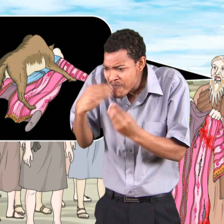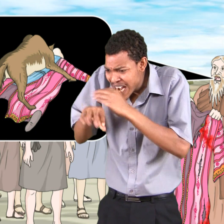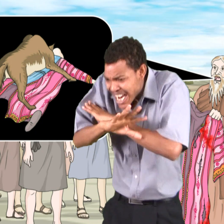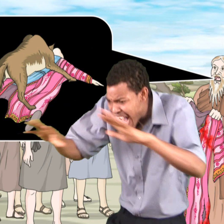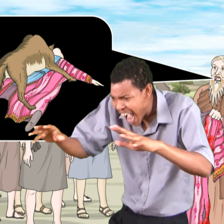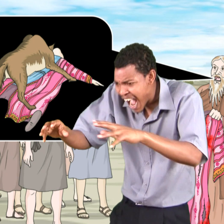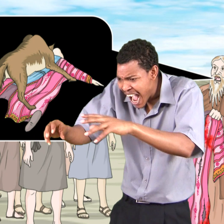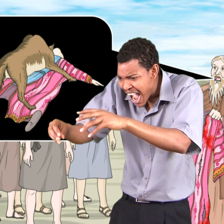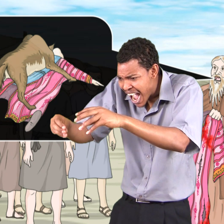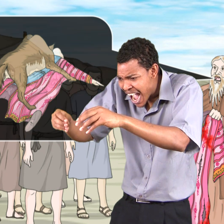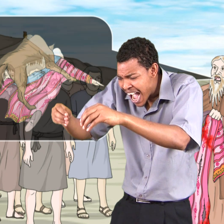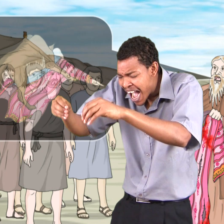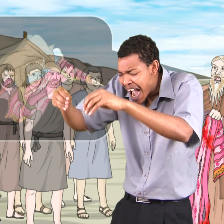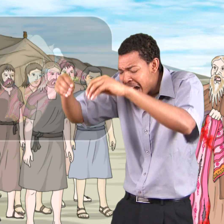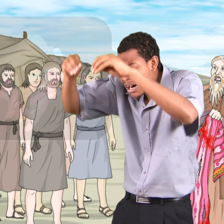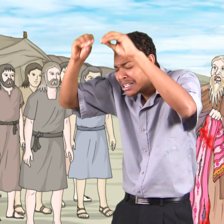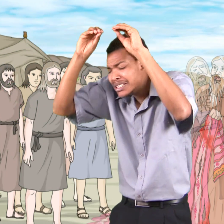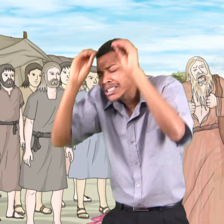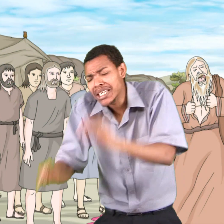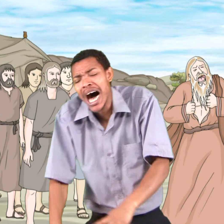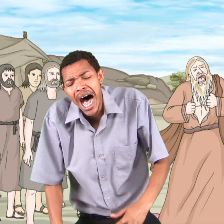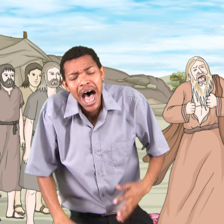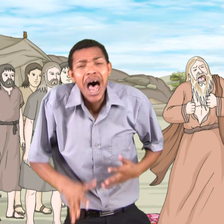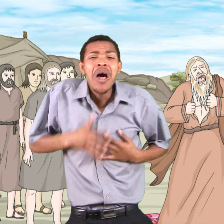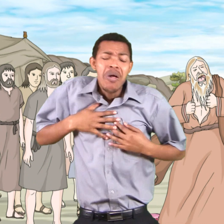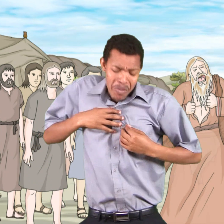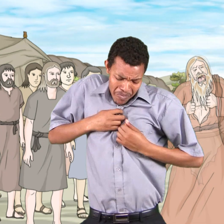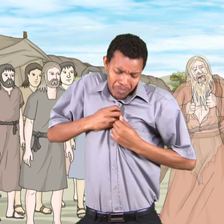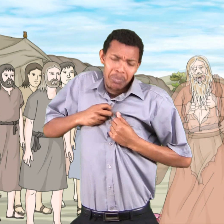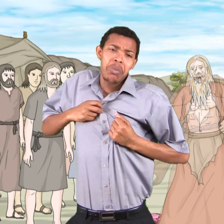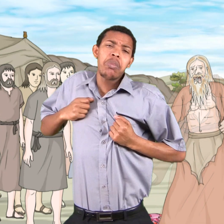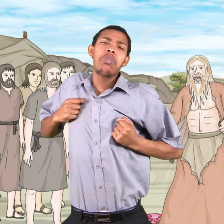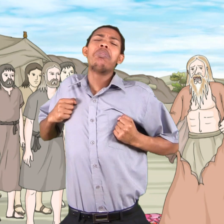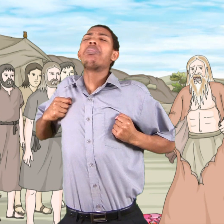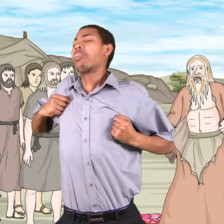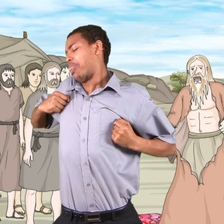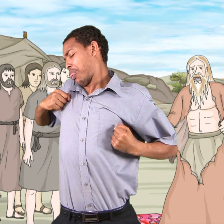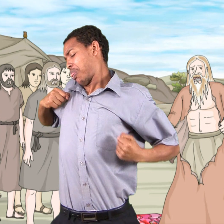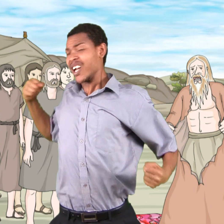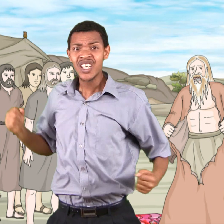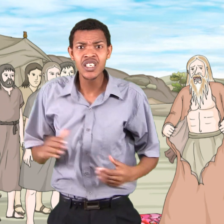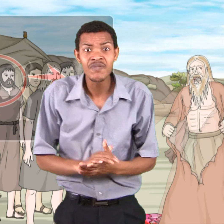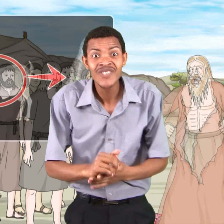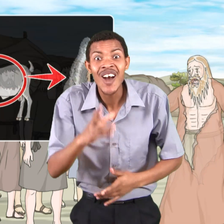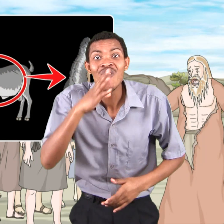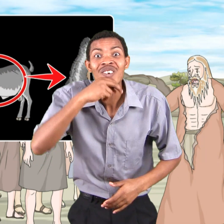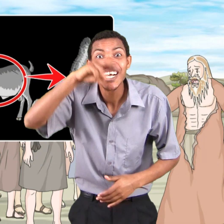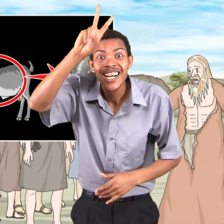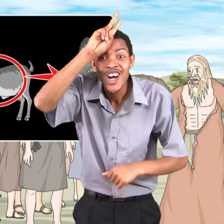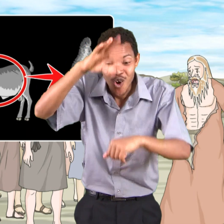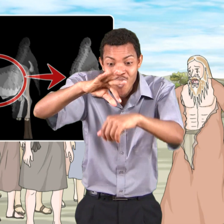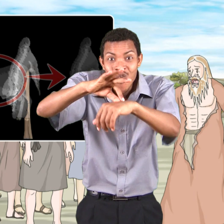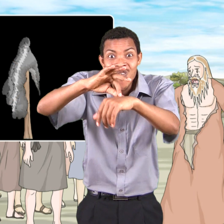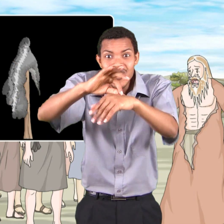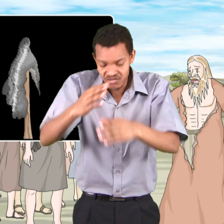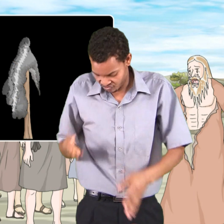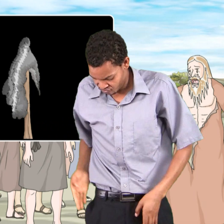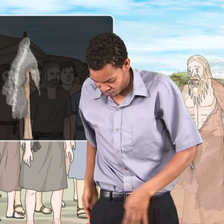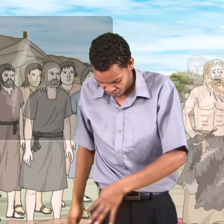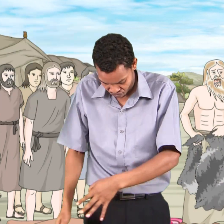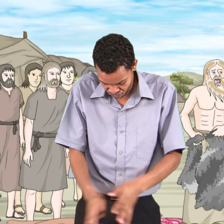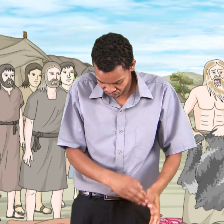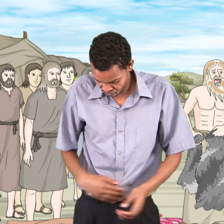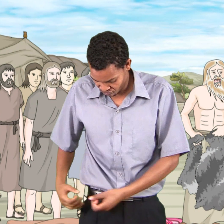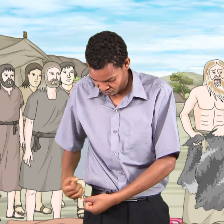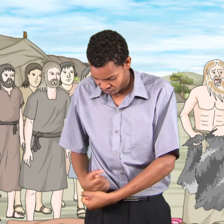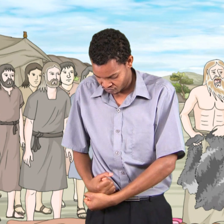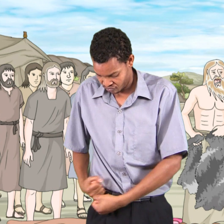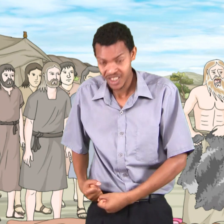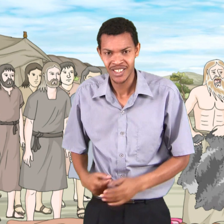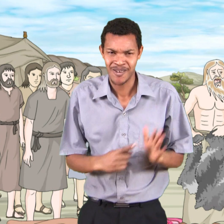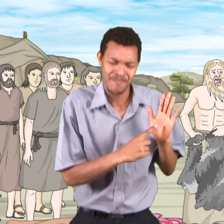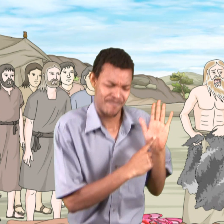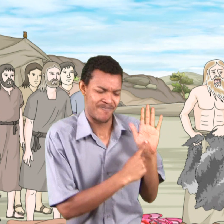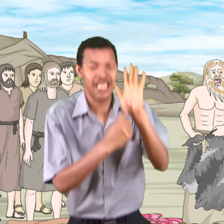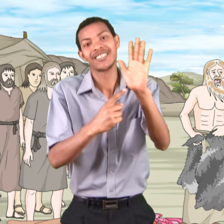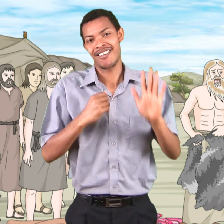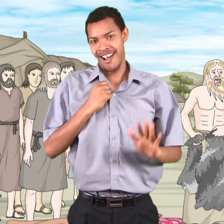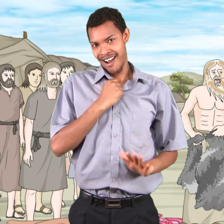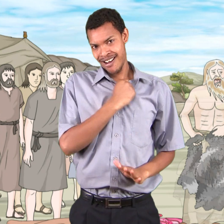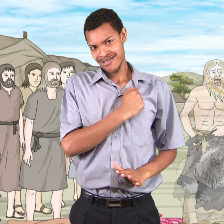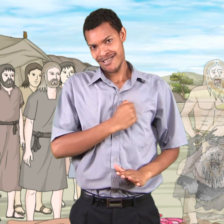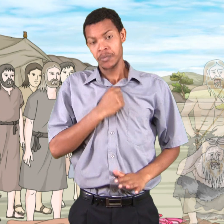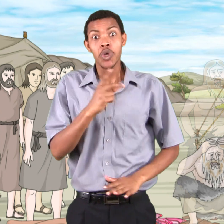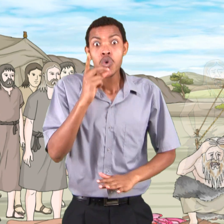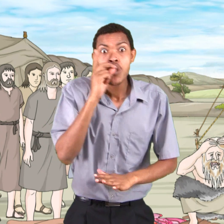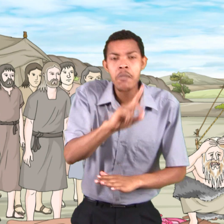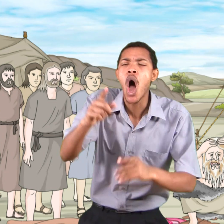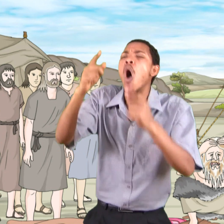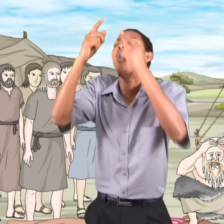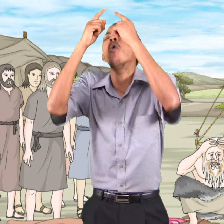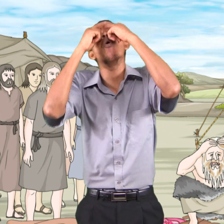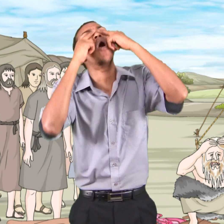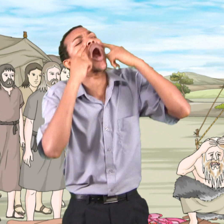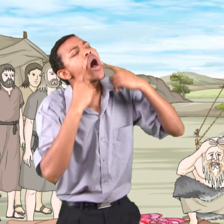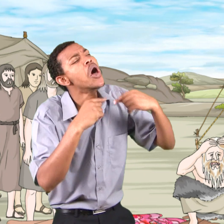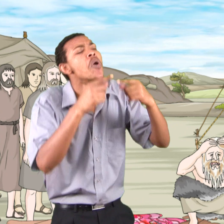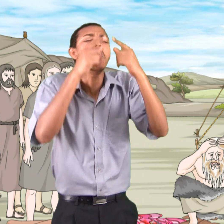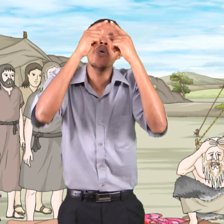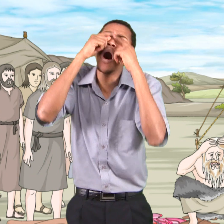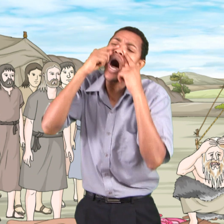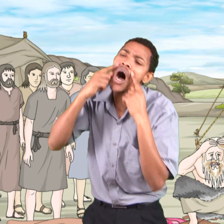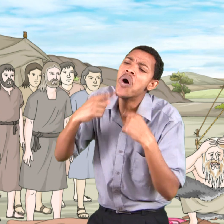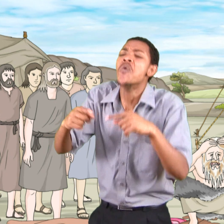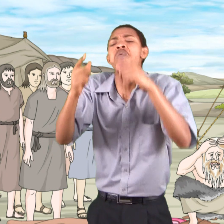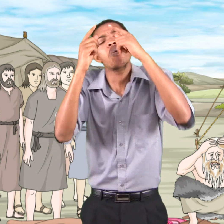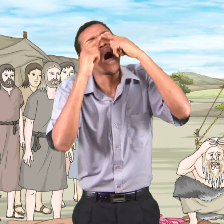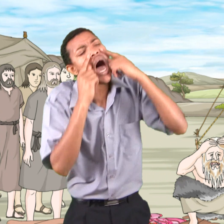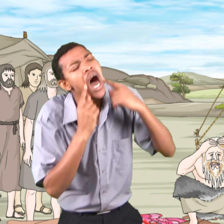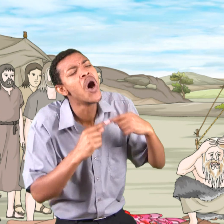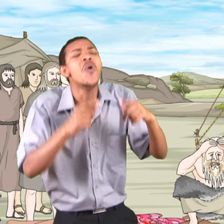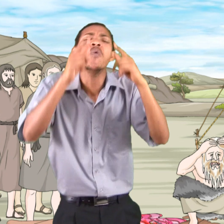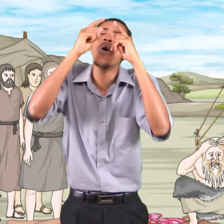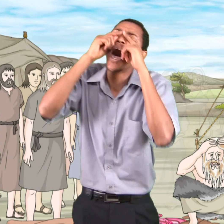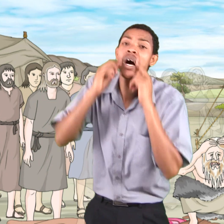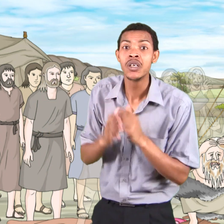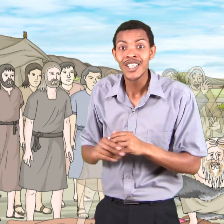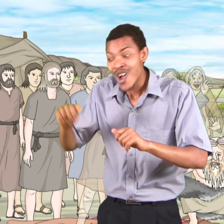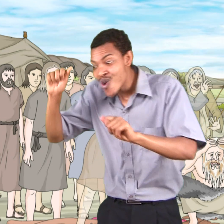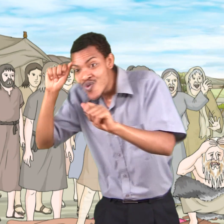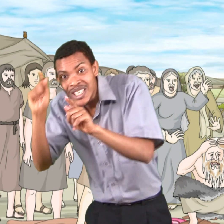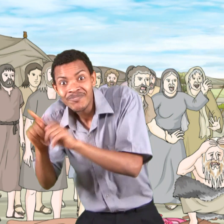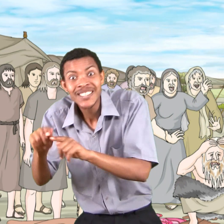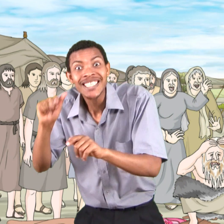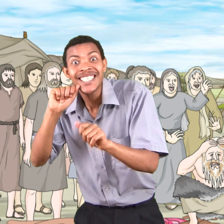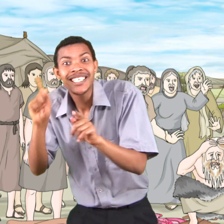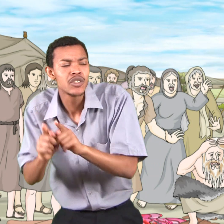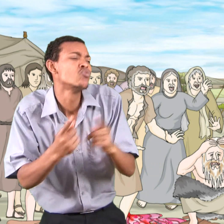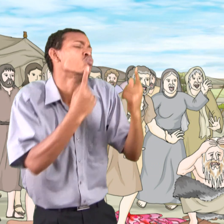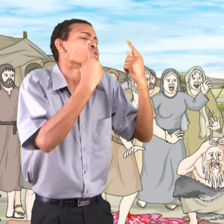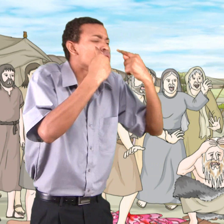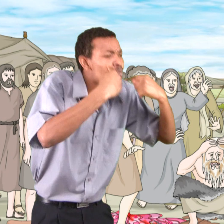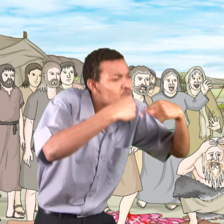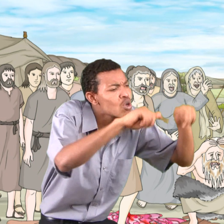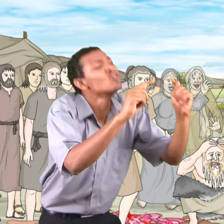Then Jacob tore his clothes, put sackcloth around his waist, and mourned for his son many days.